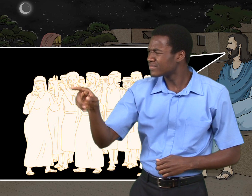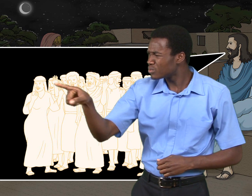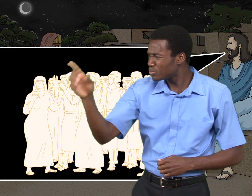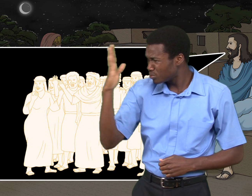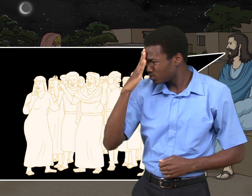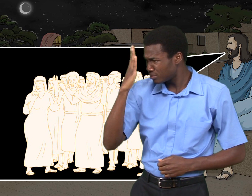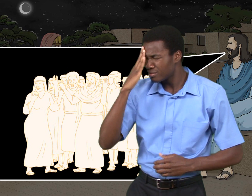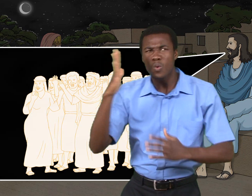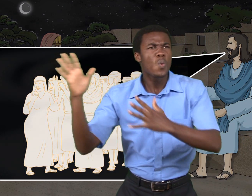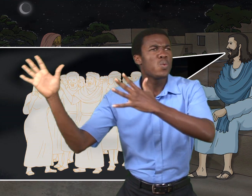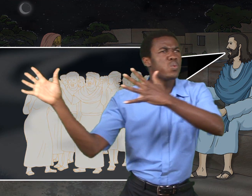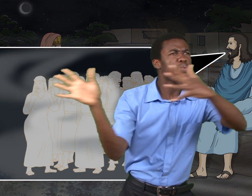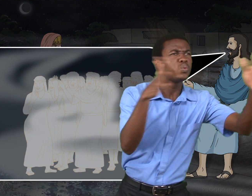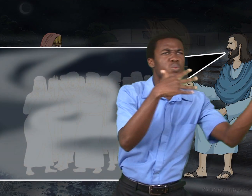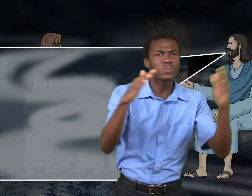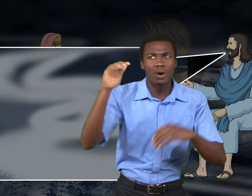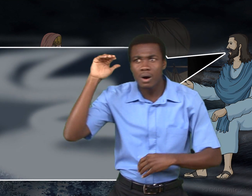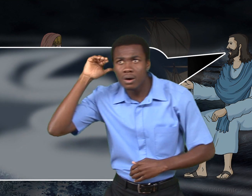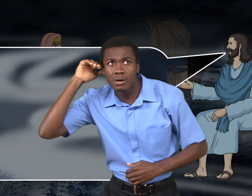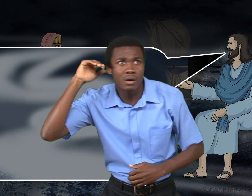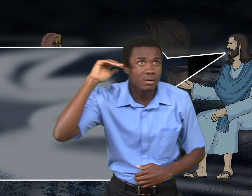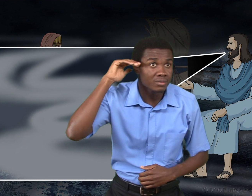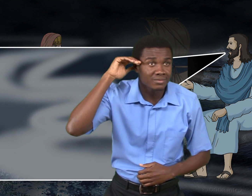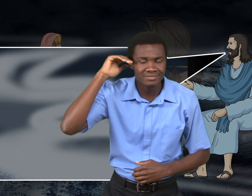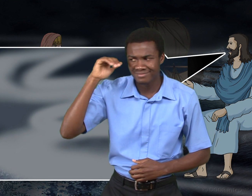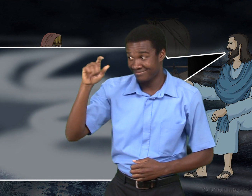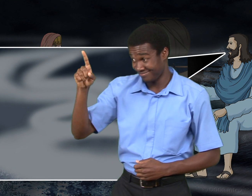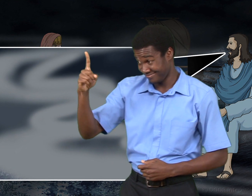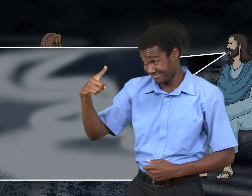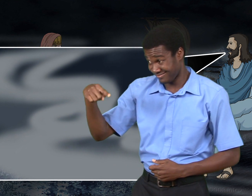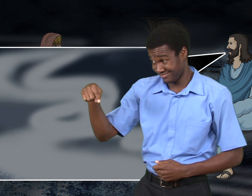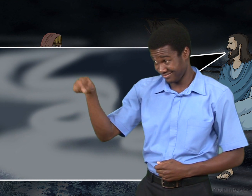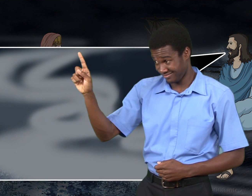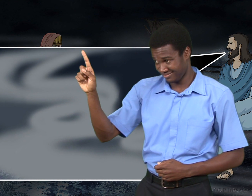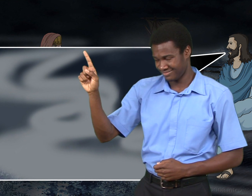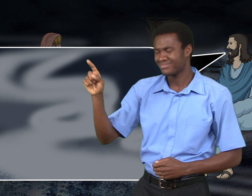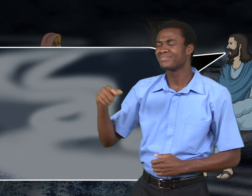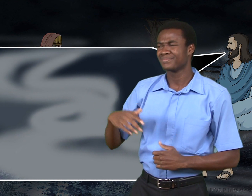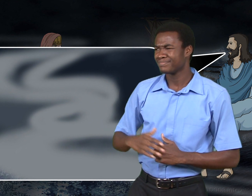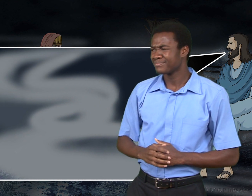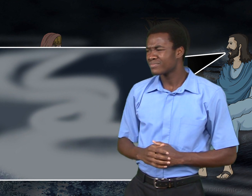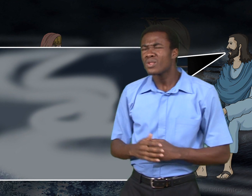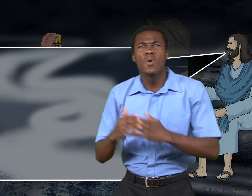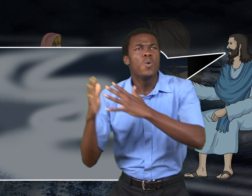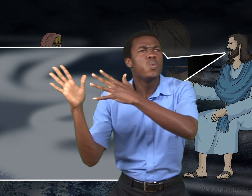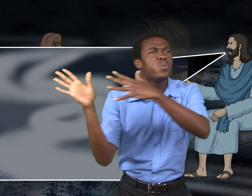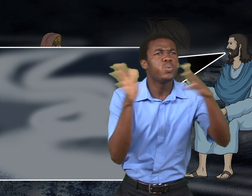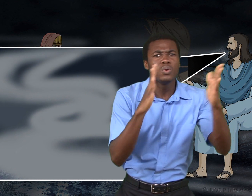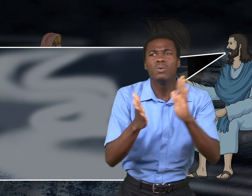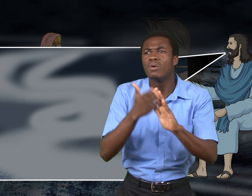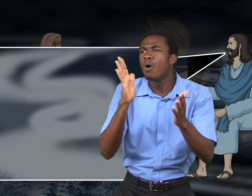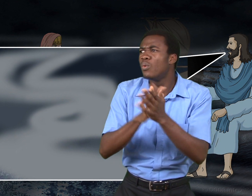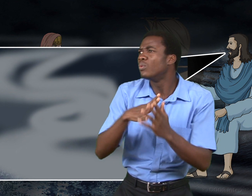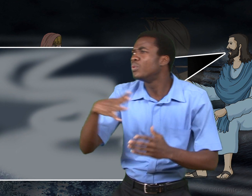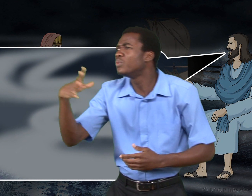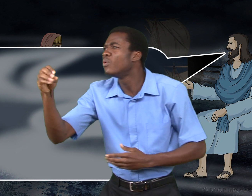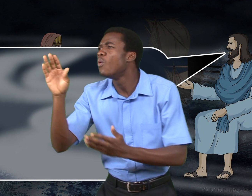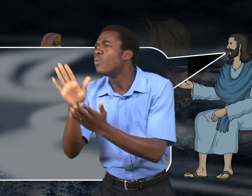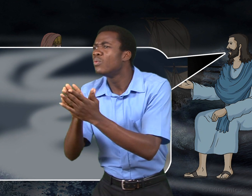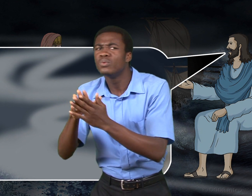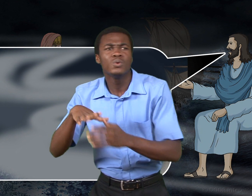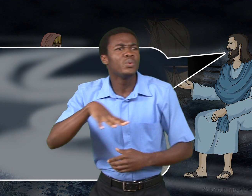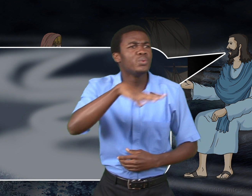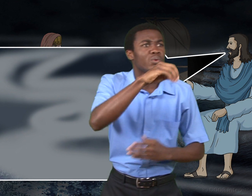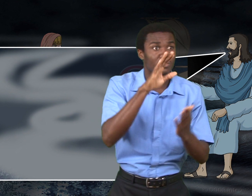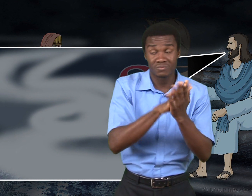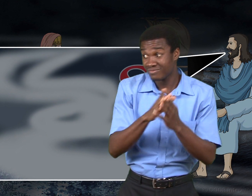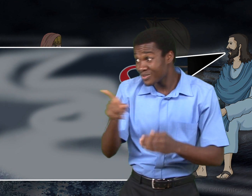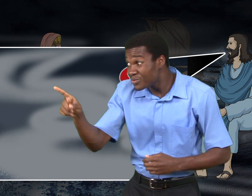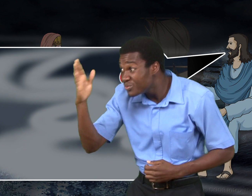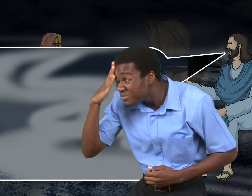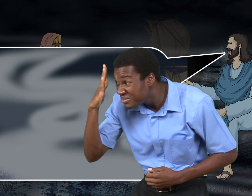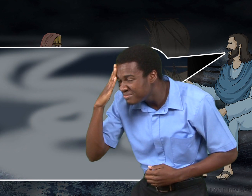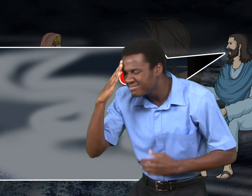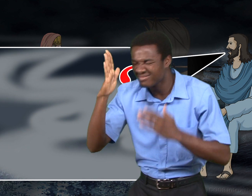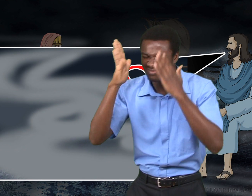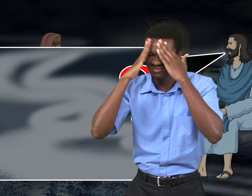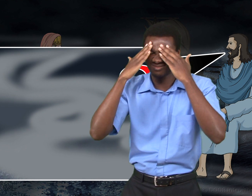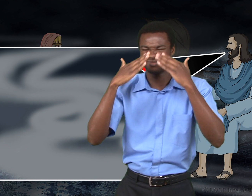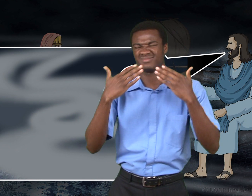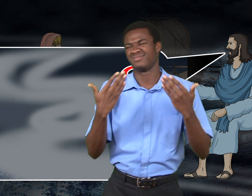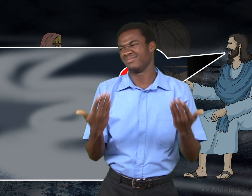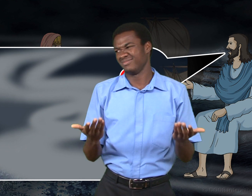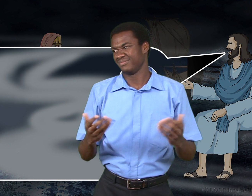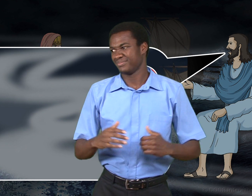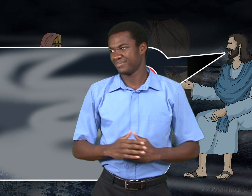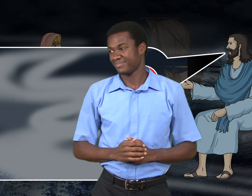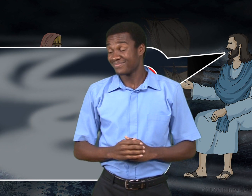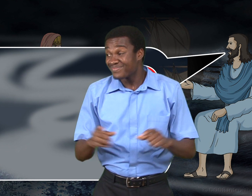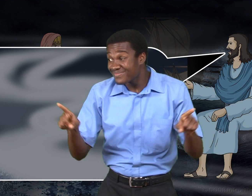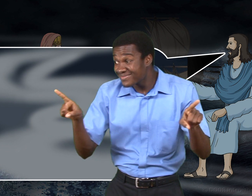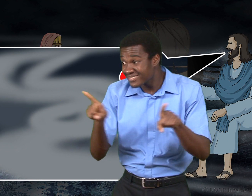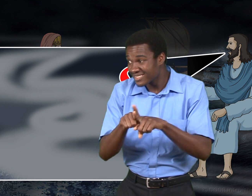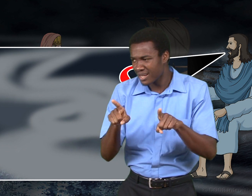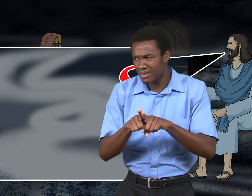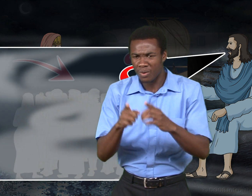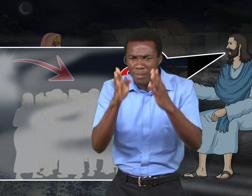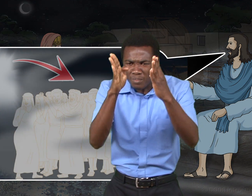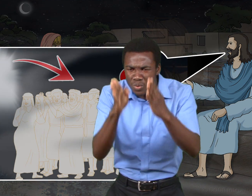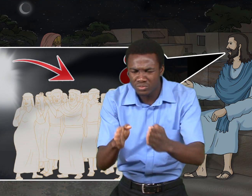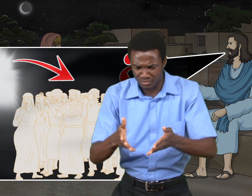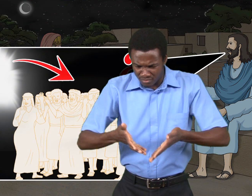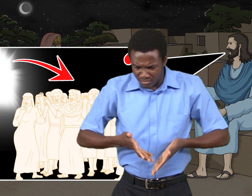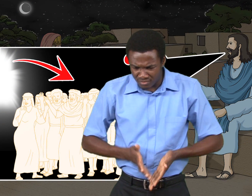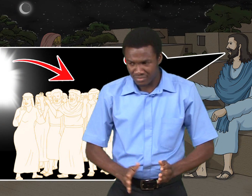The wind blows where it wishes. You hear its sound, but you do not know where it comes from or where it is going.